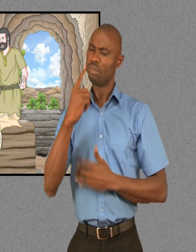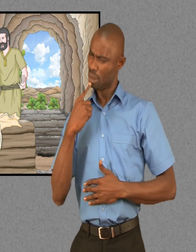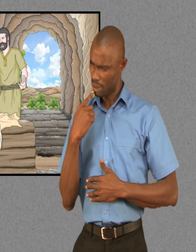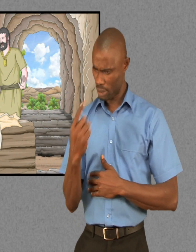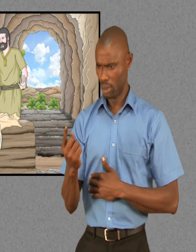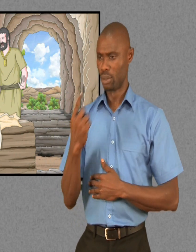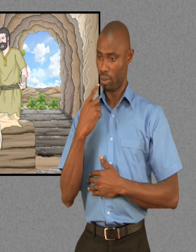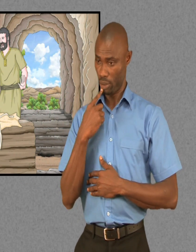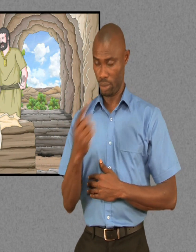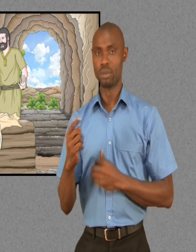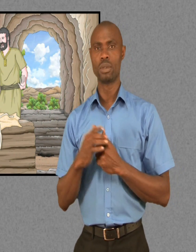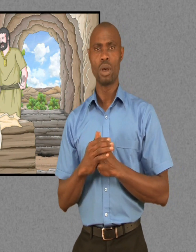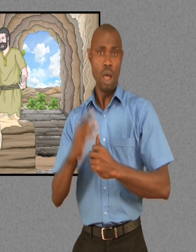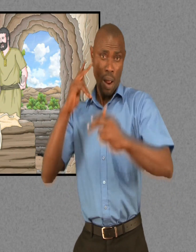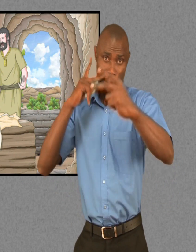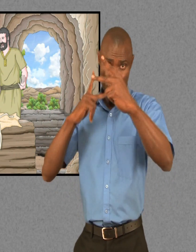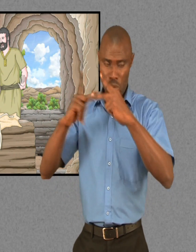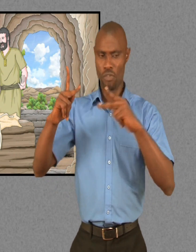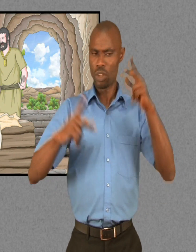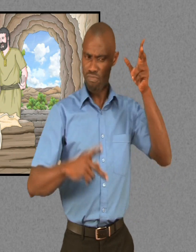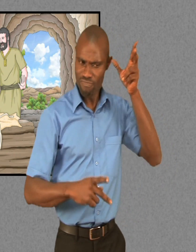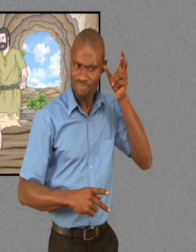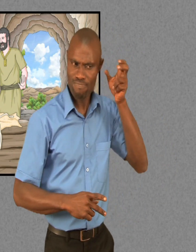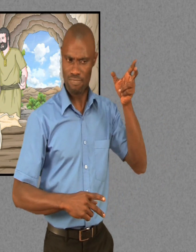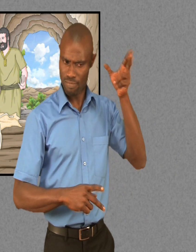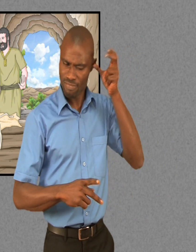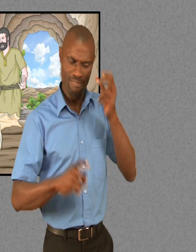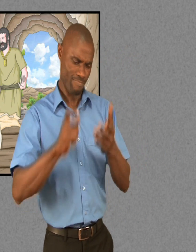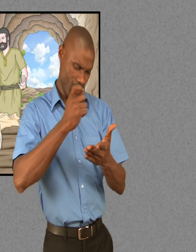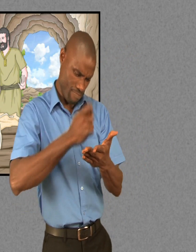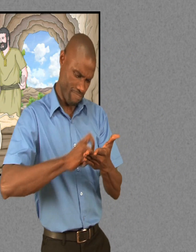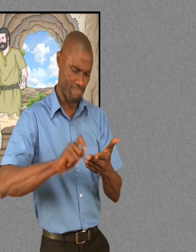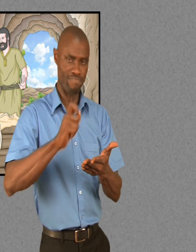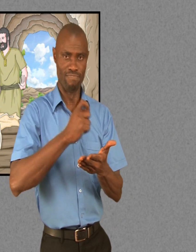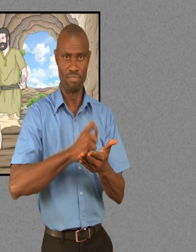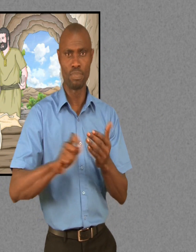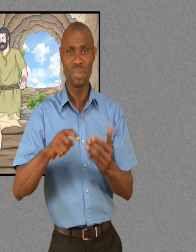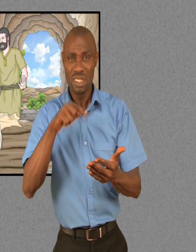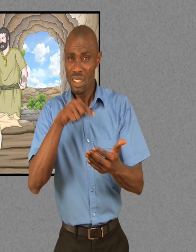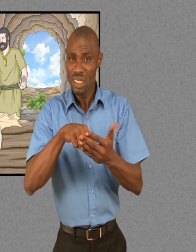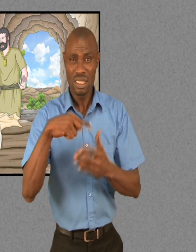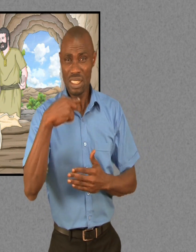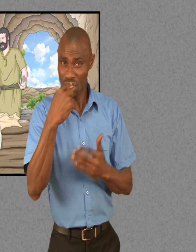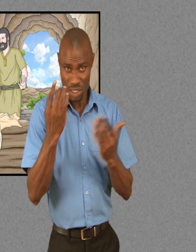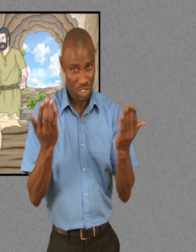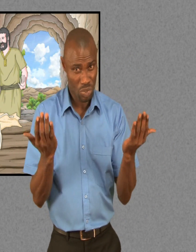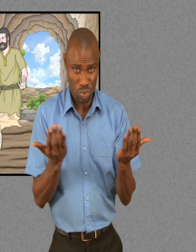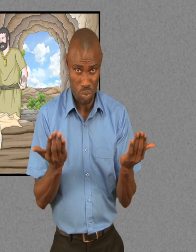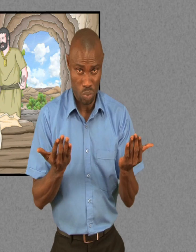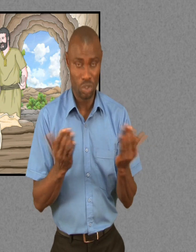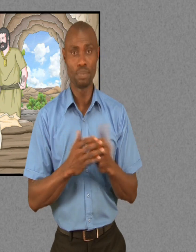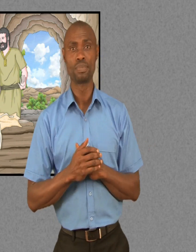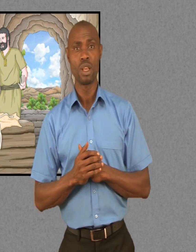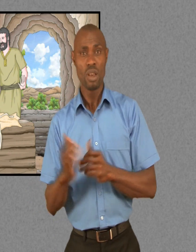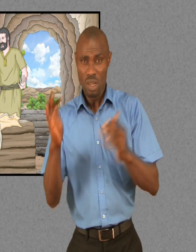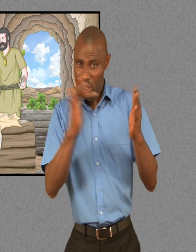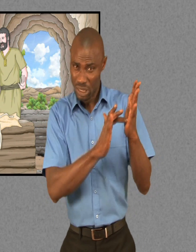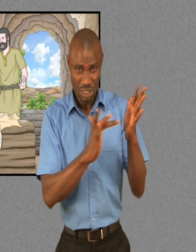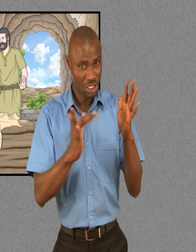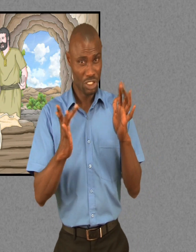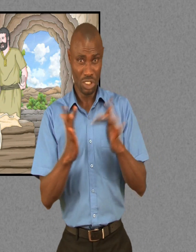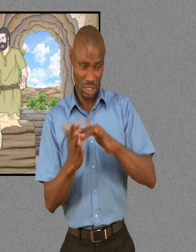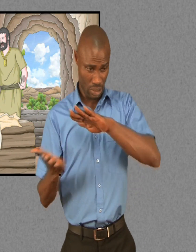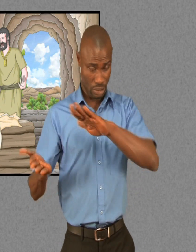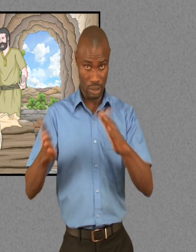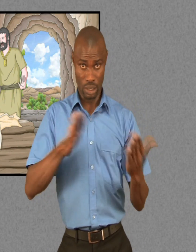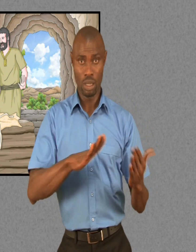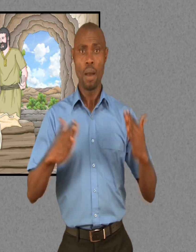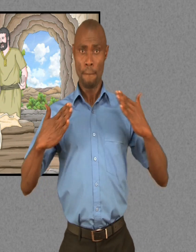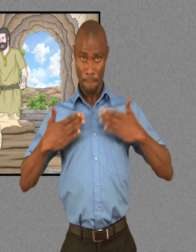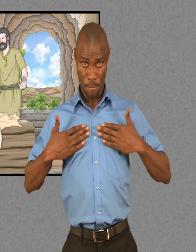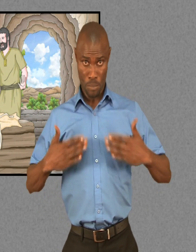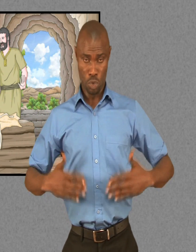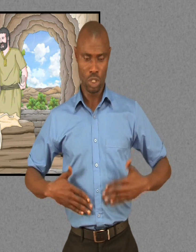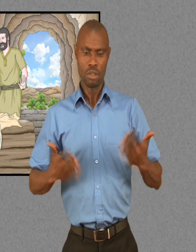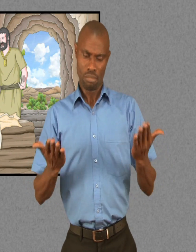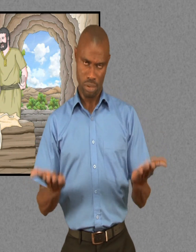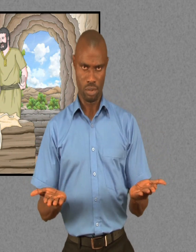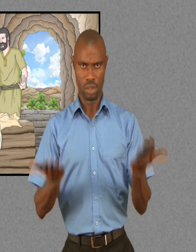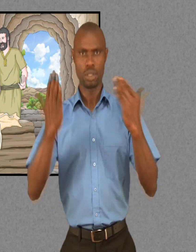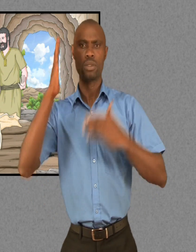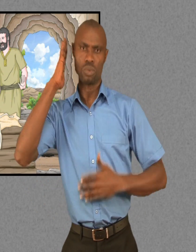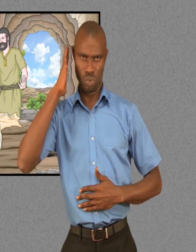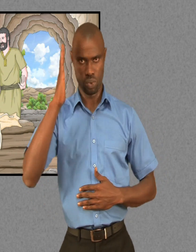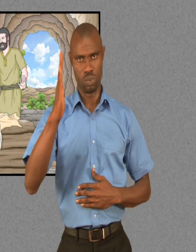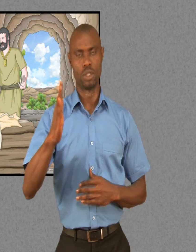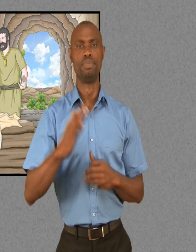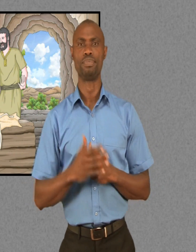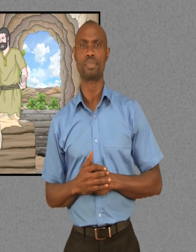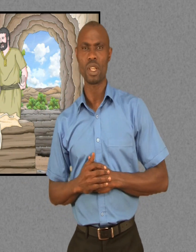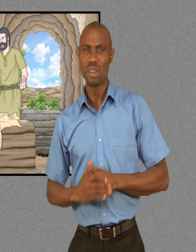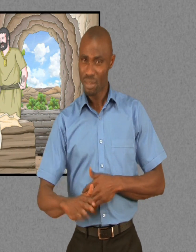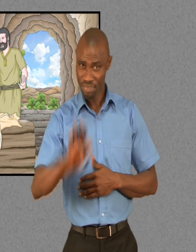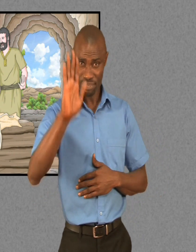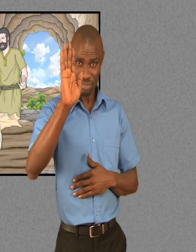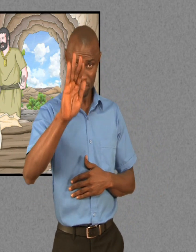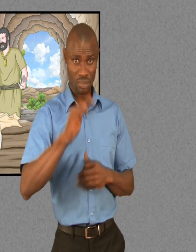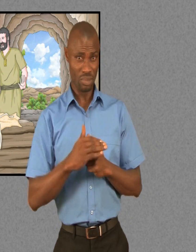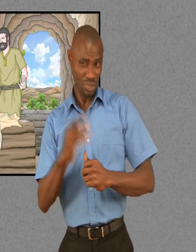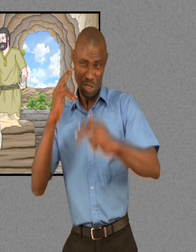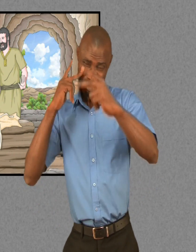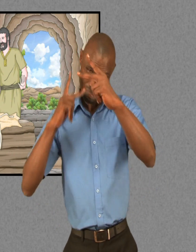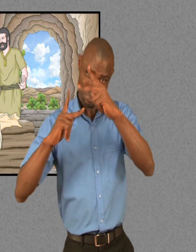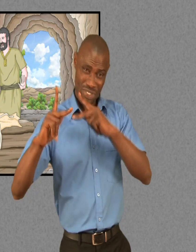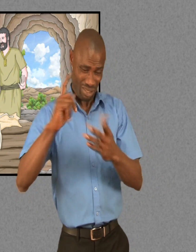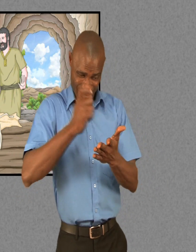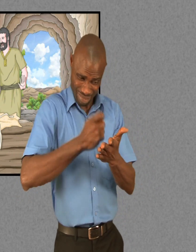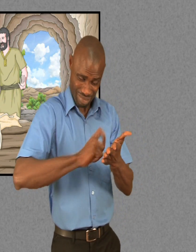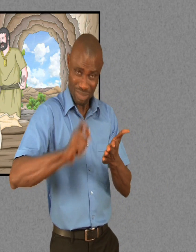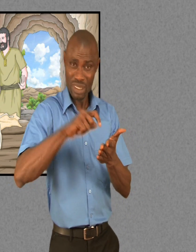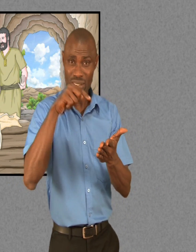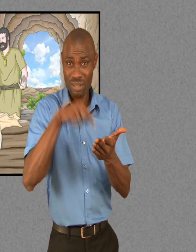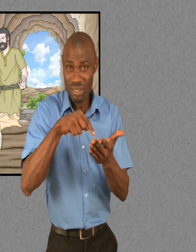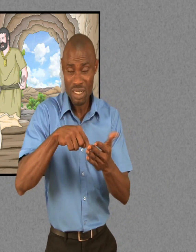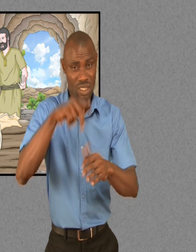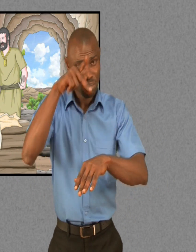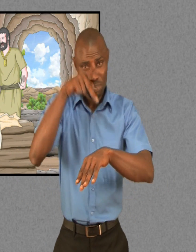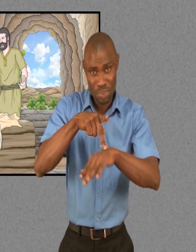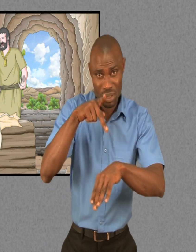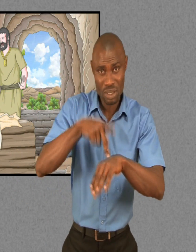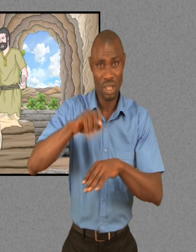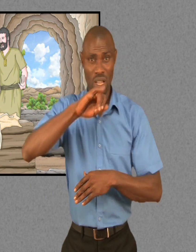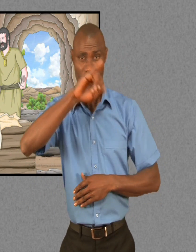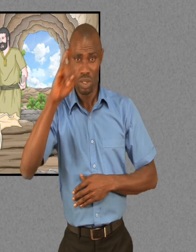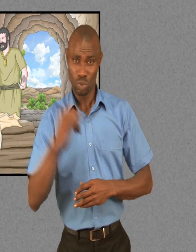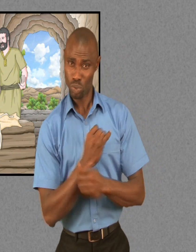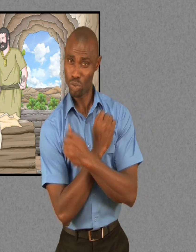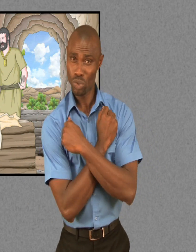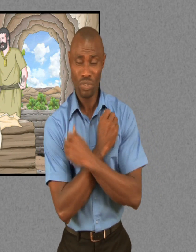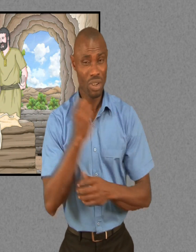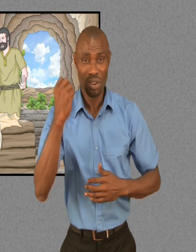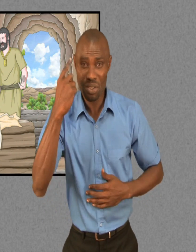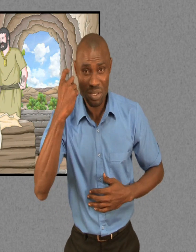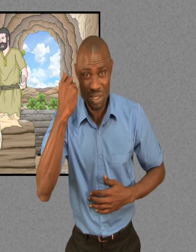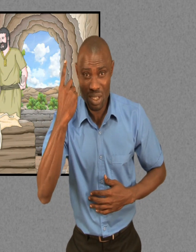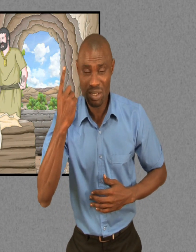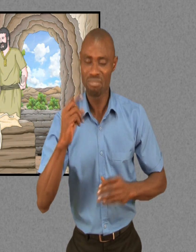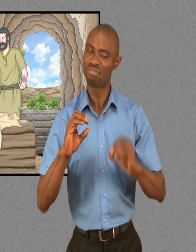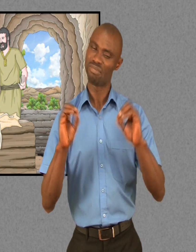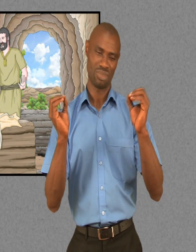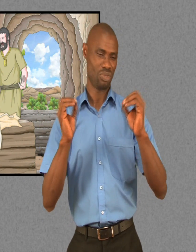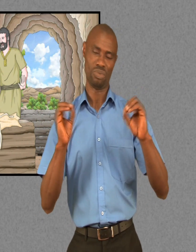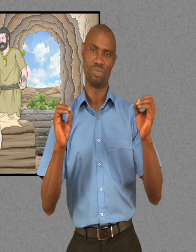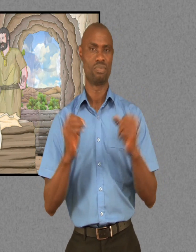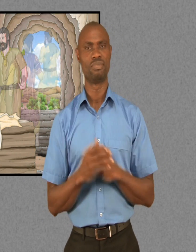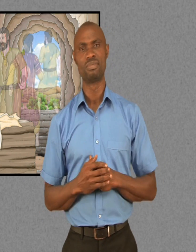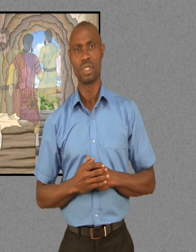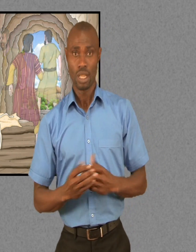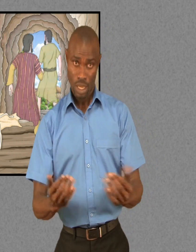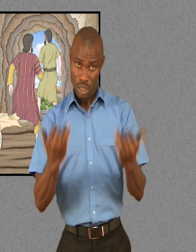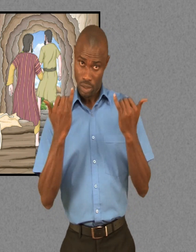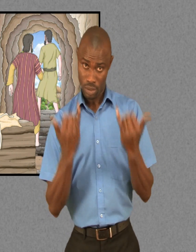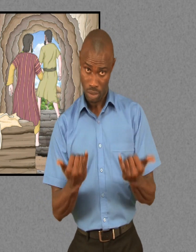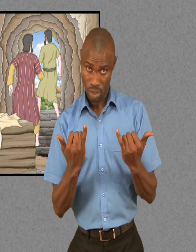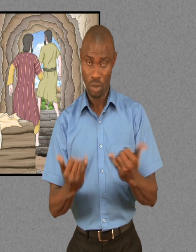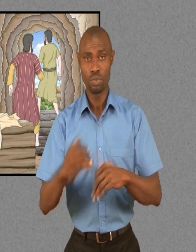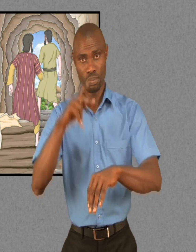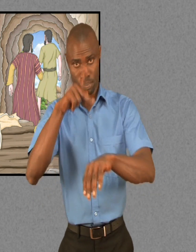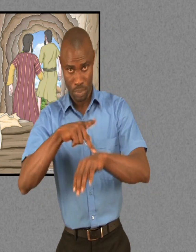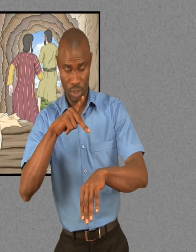For they still did not understand from the Scripture that Jesus had to rise from the dead.